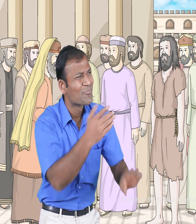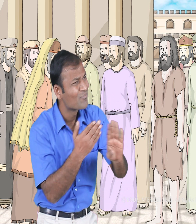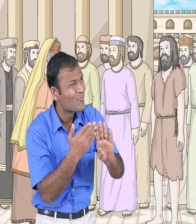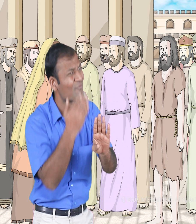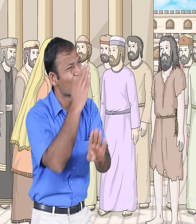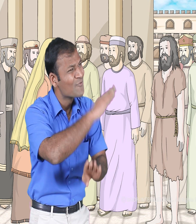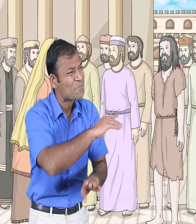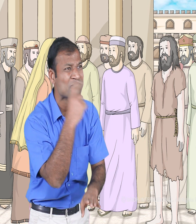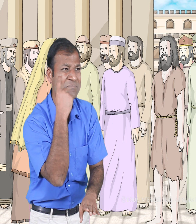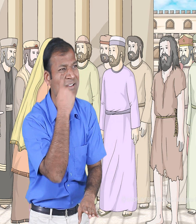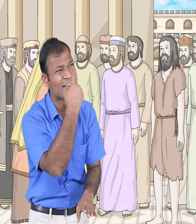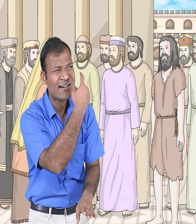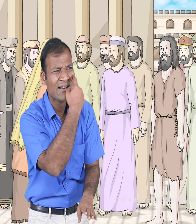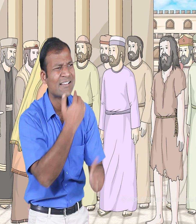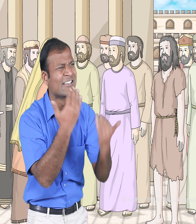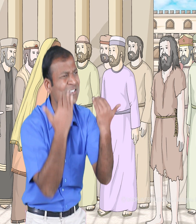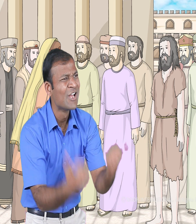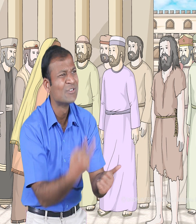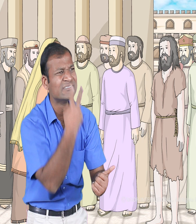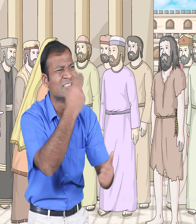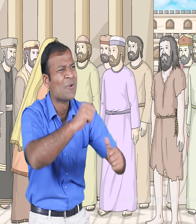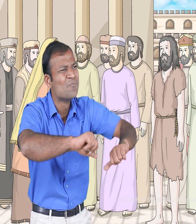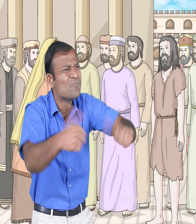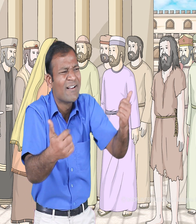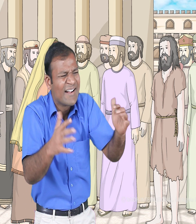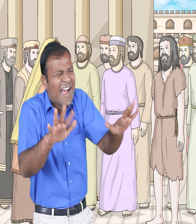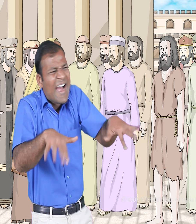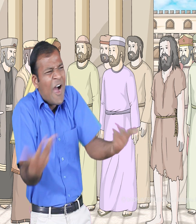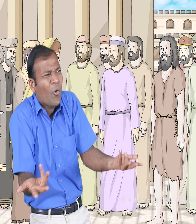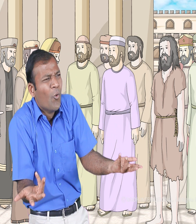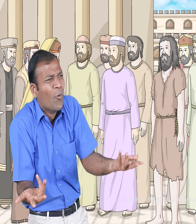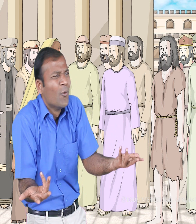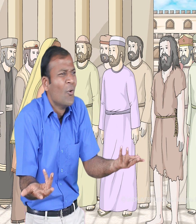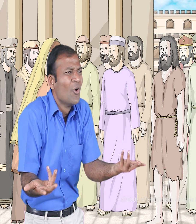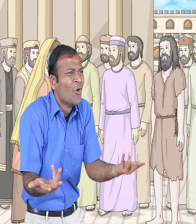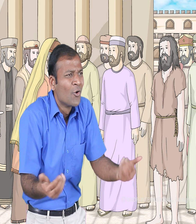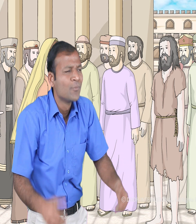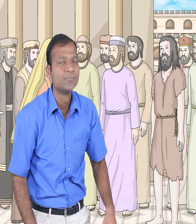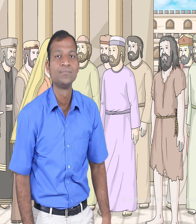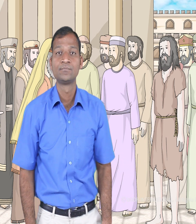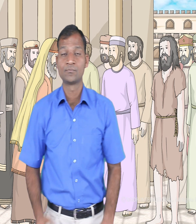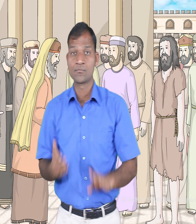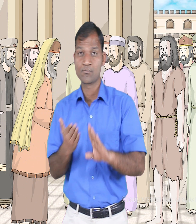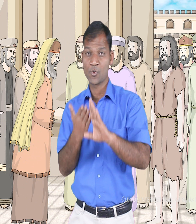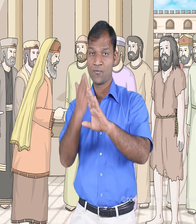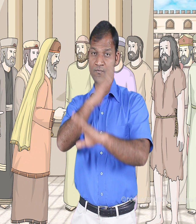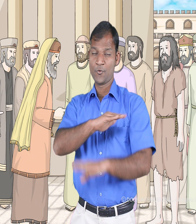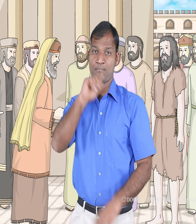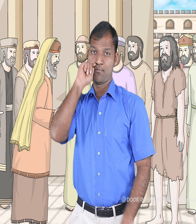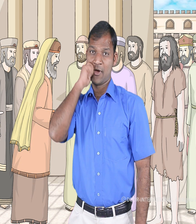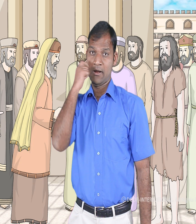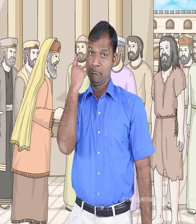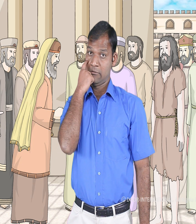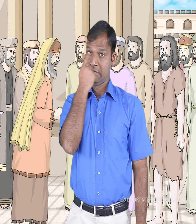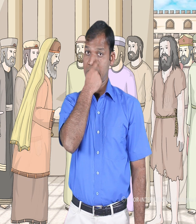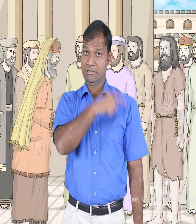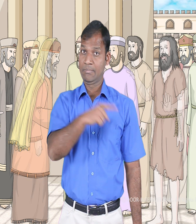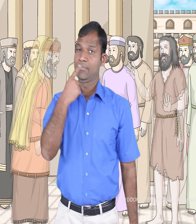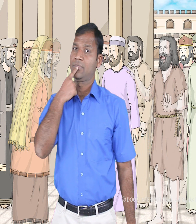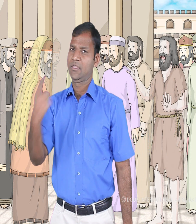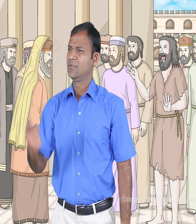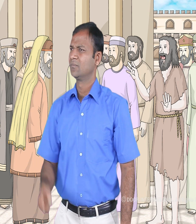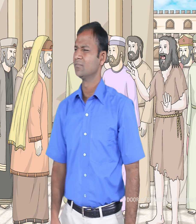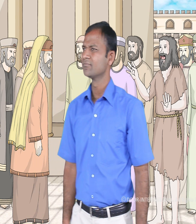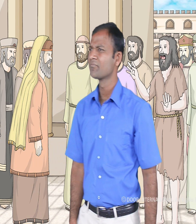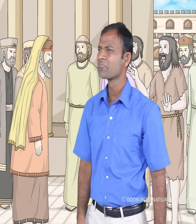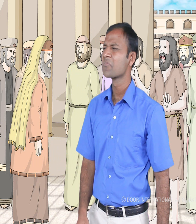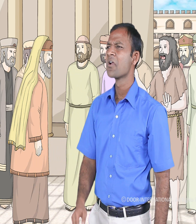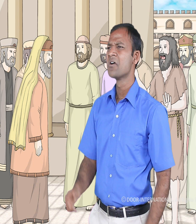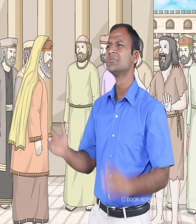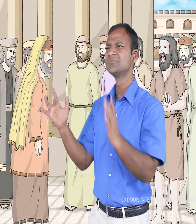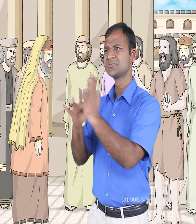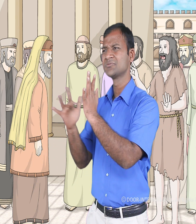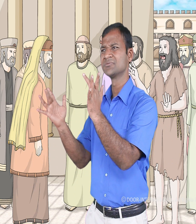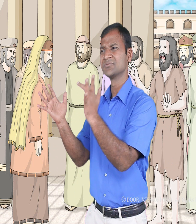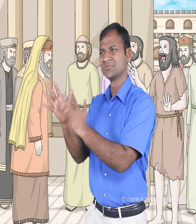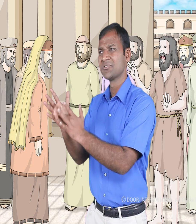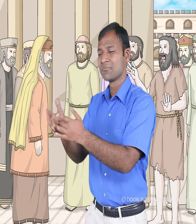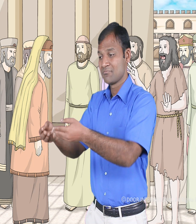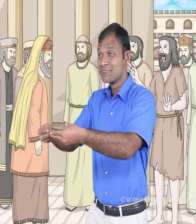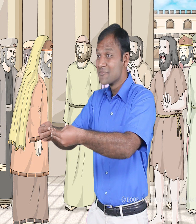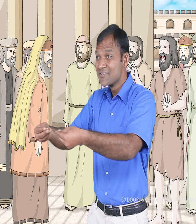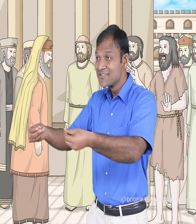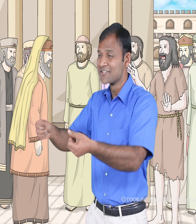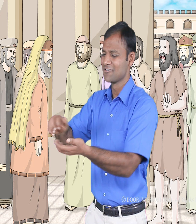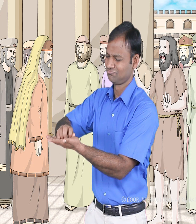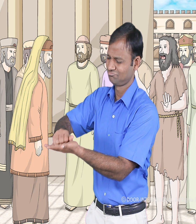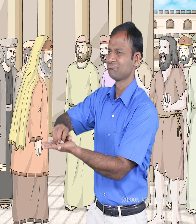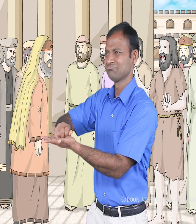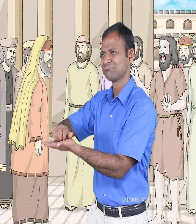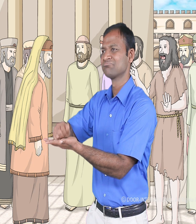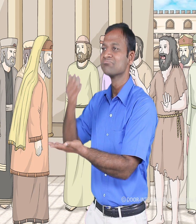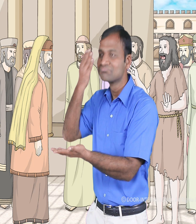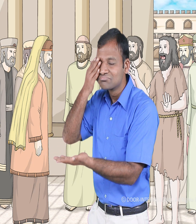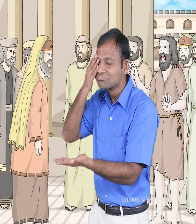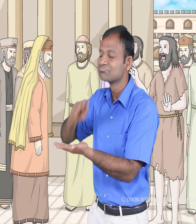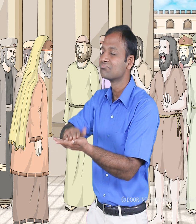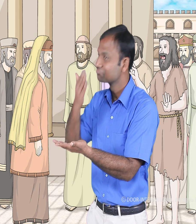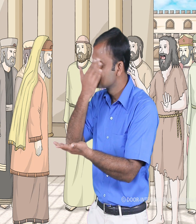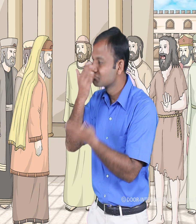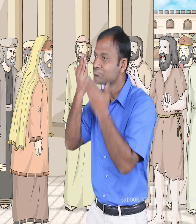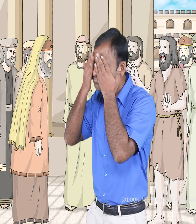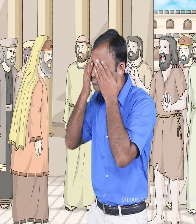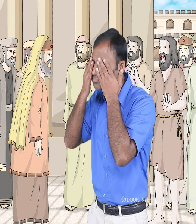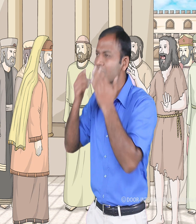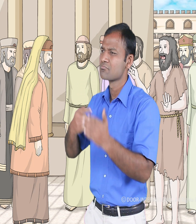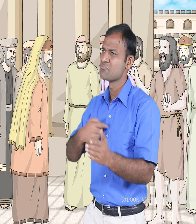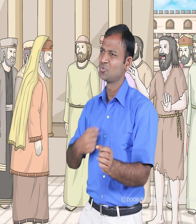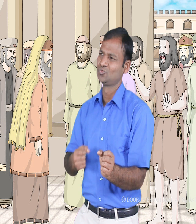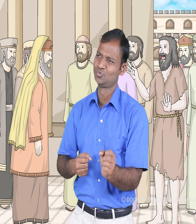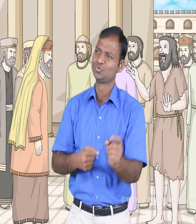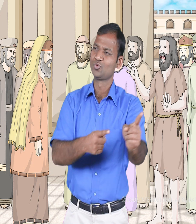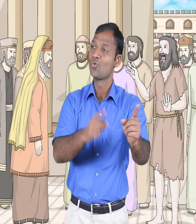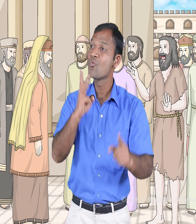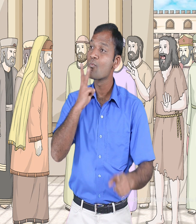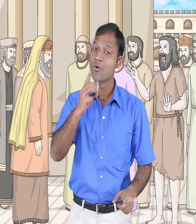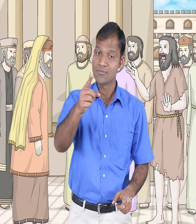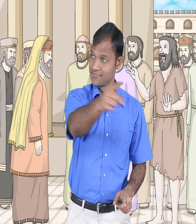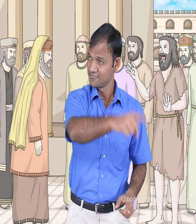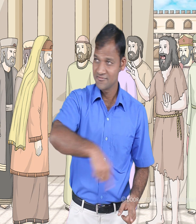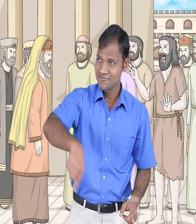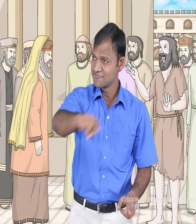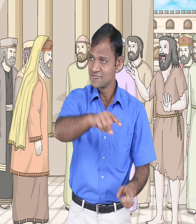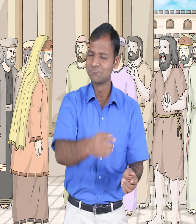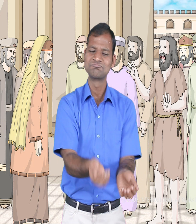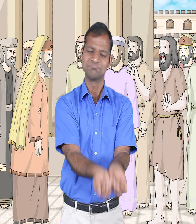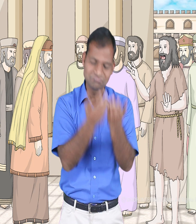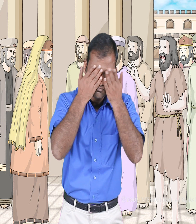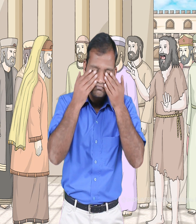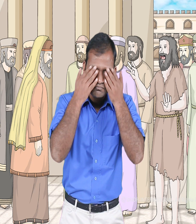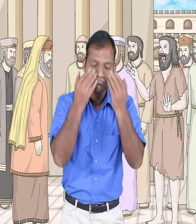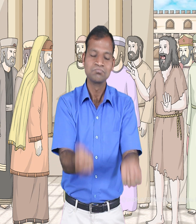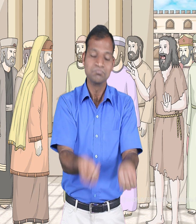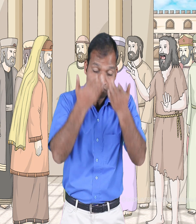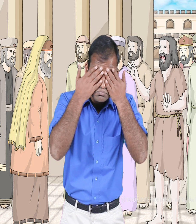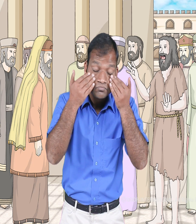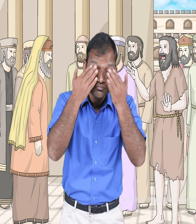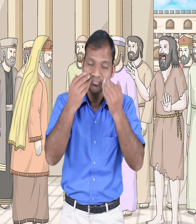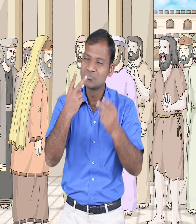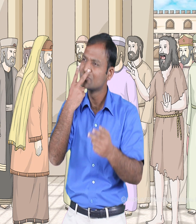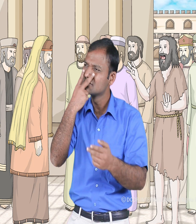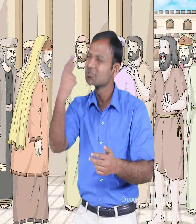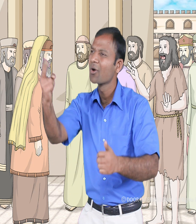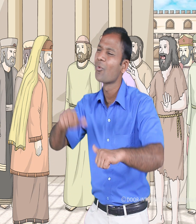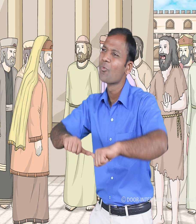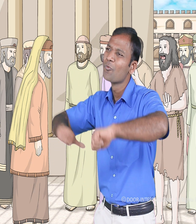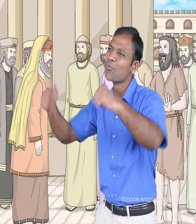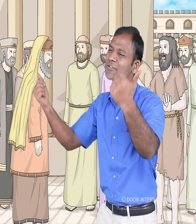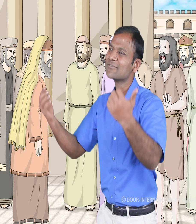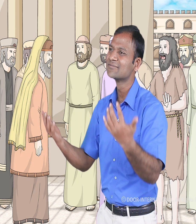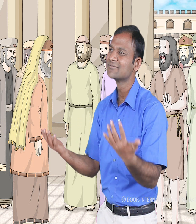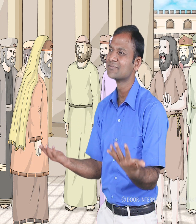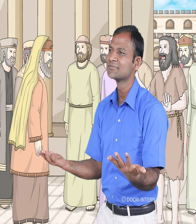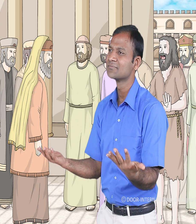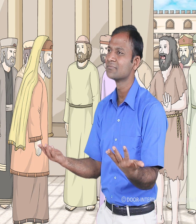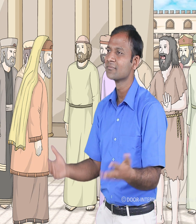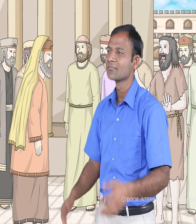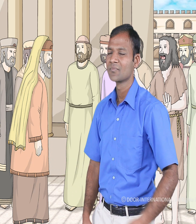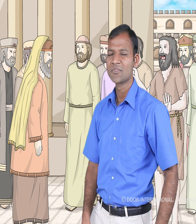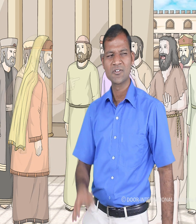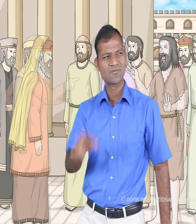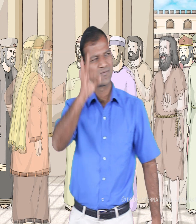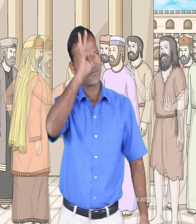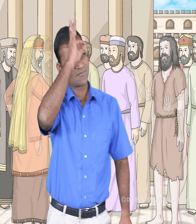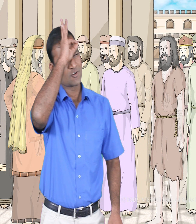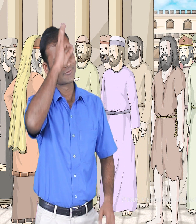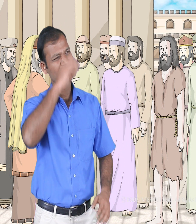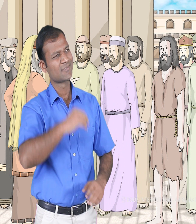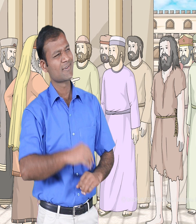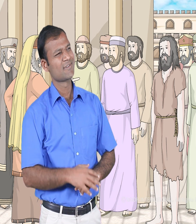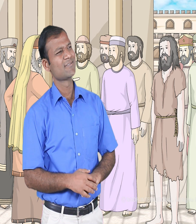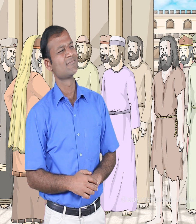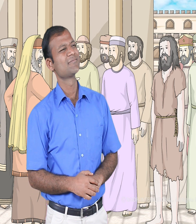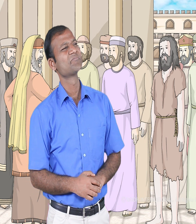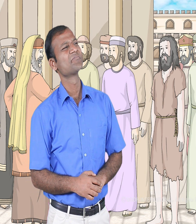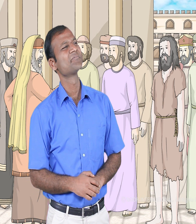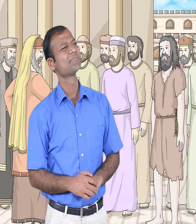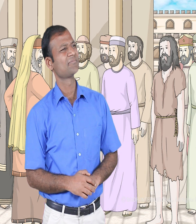Now the day on which Jesus had made the mud and opened his eyes was a Sabbath.